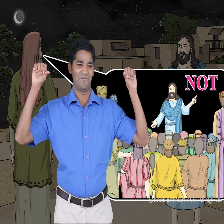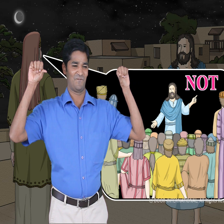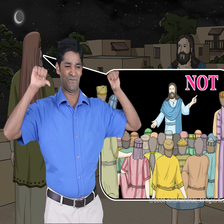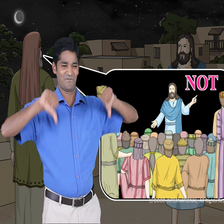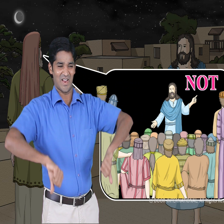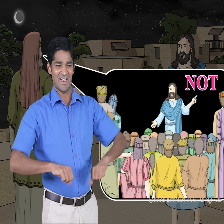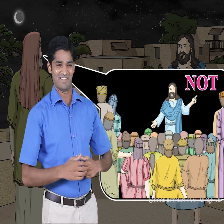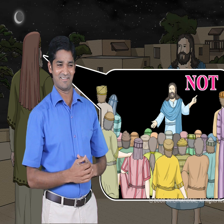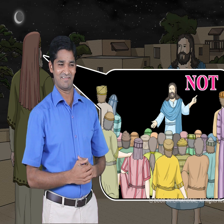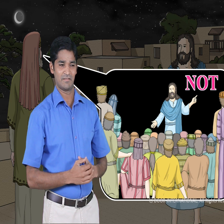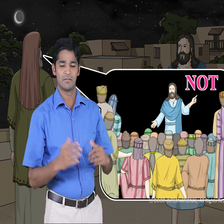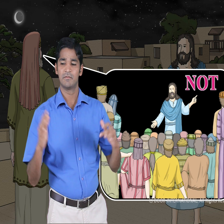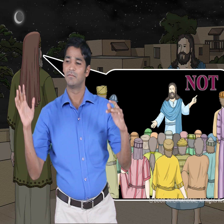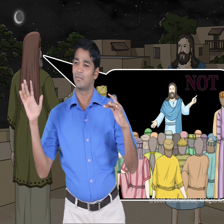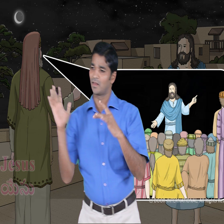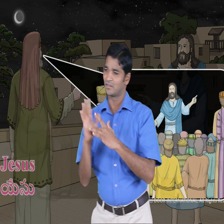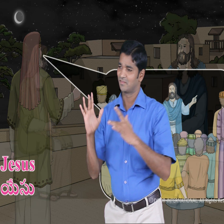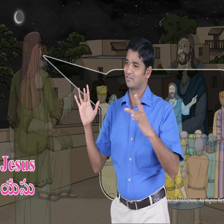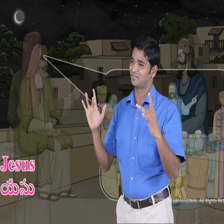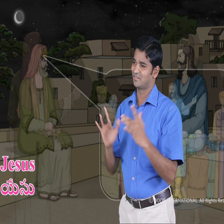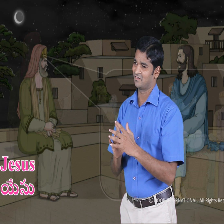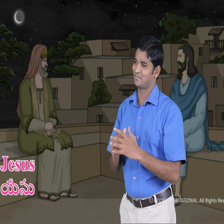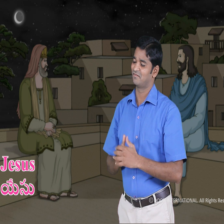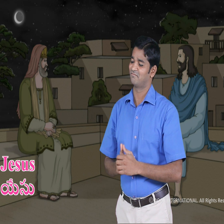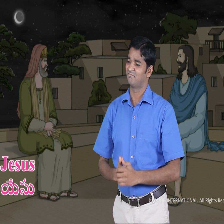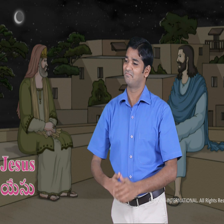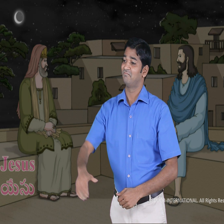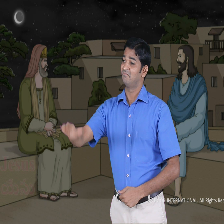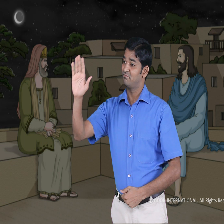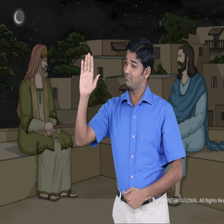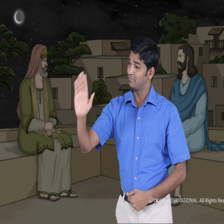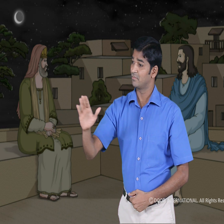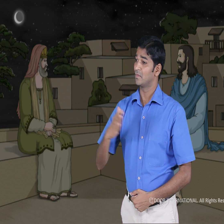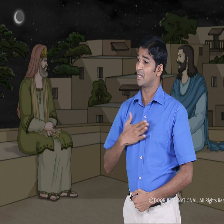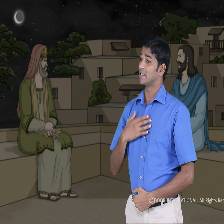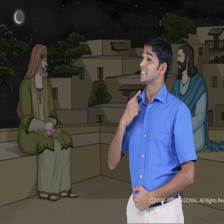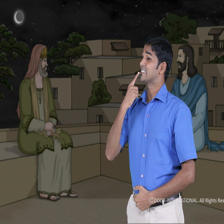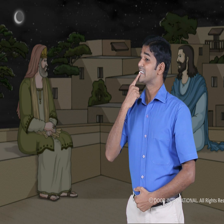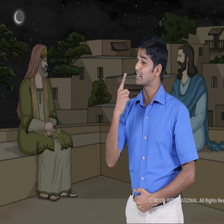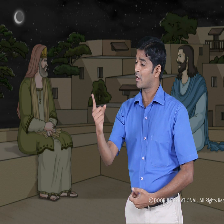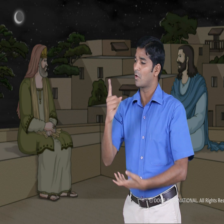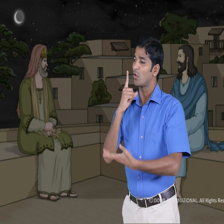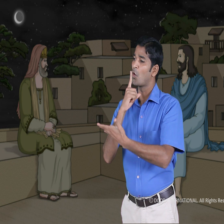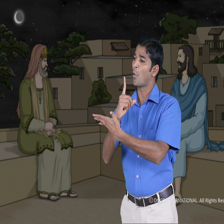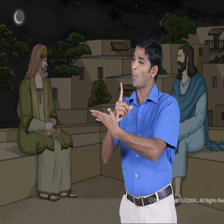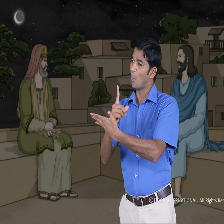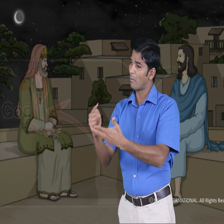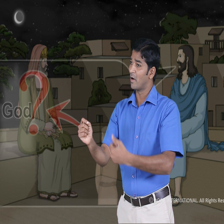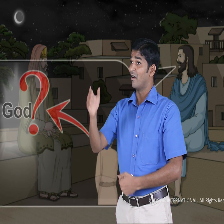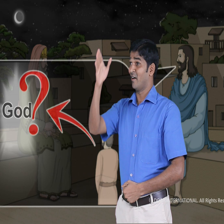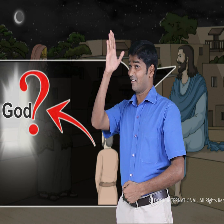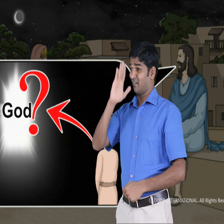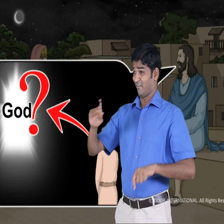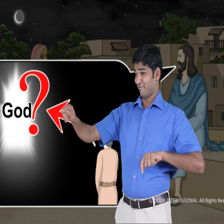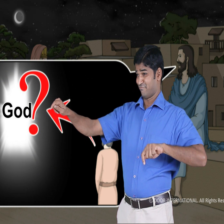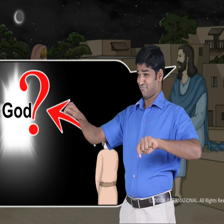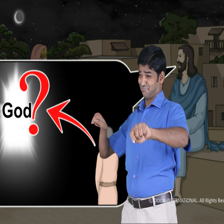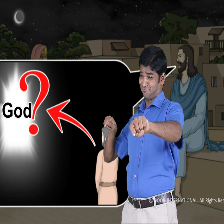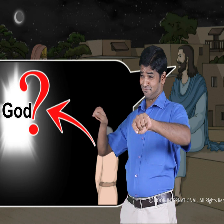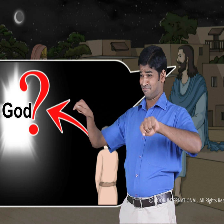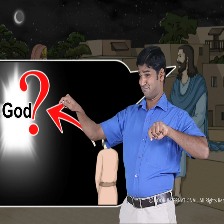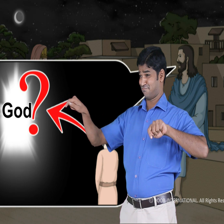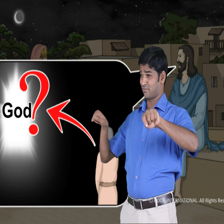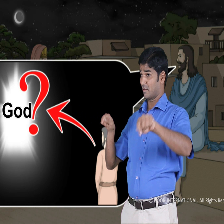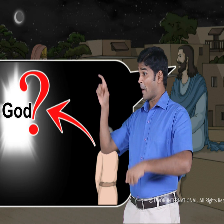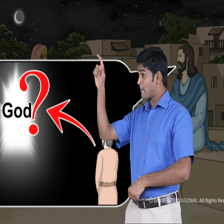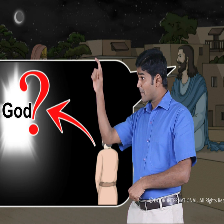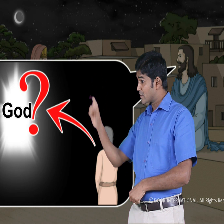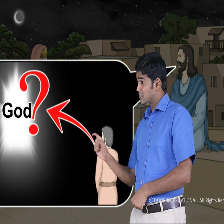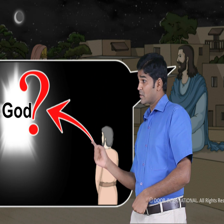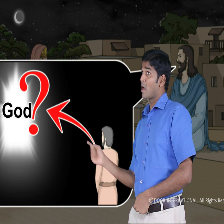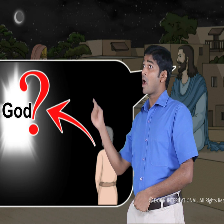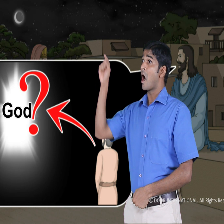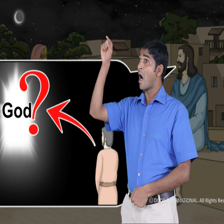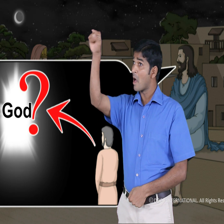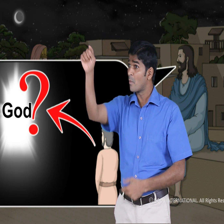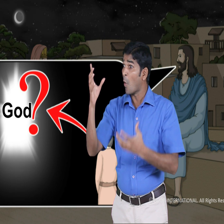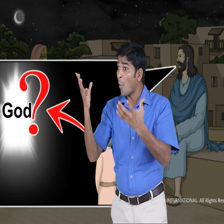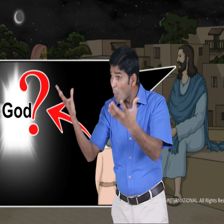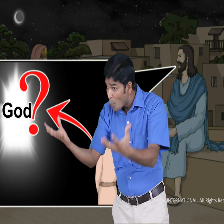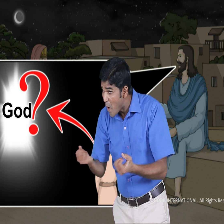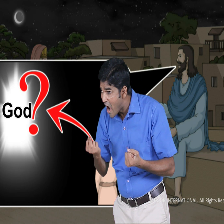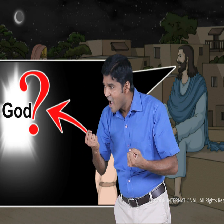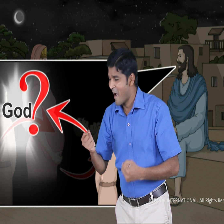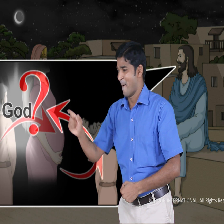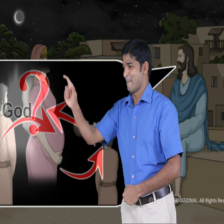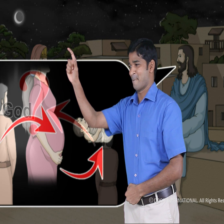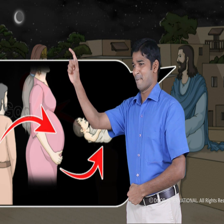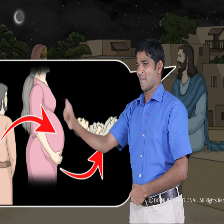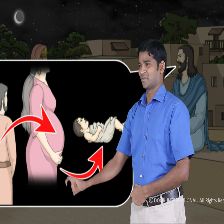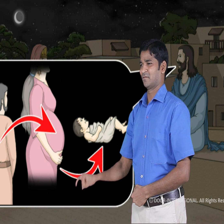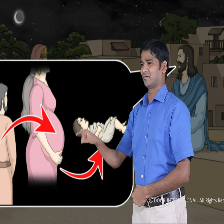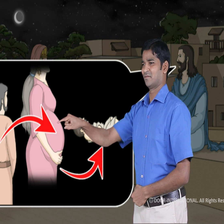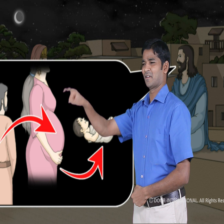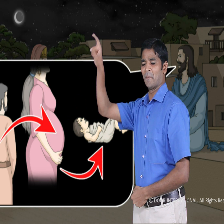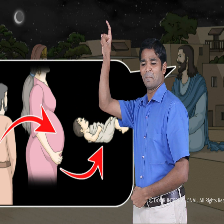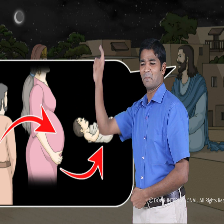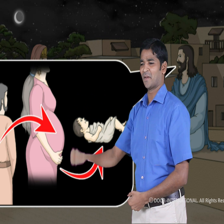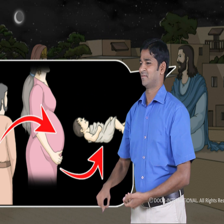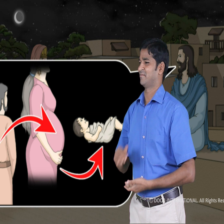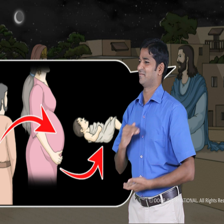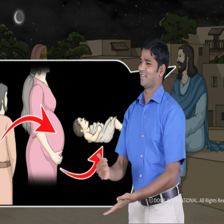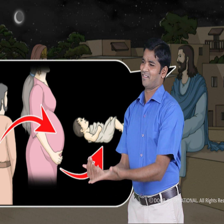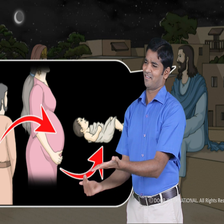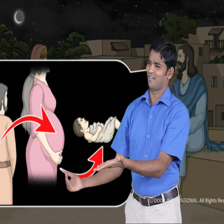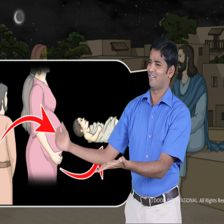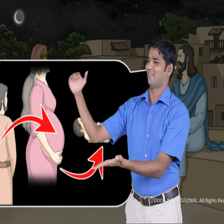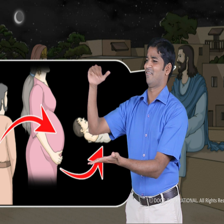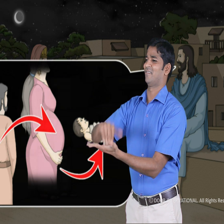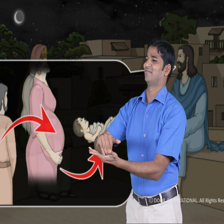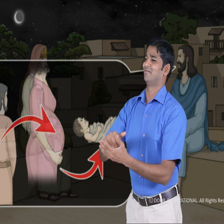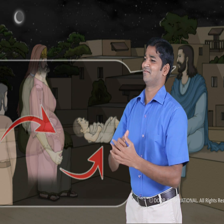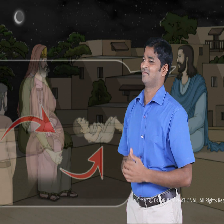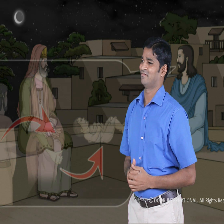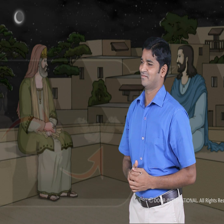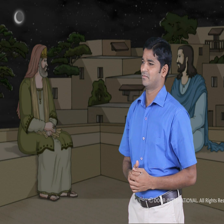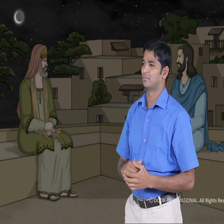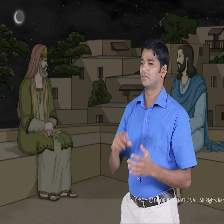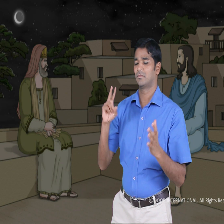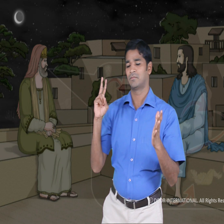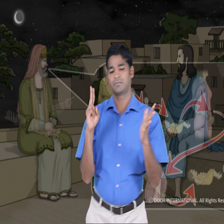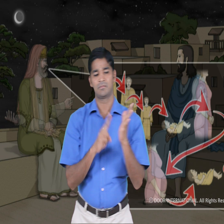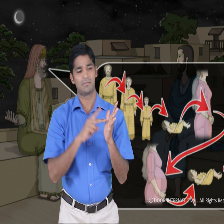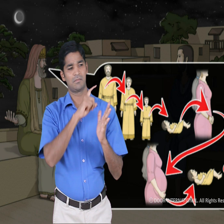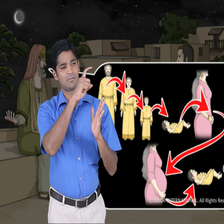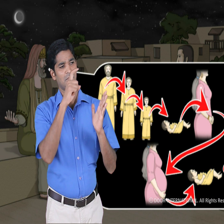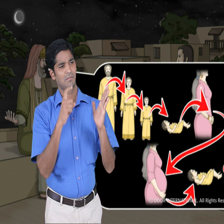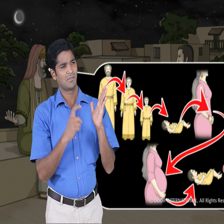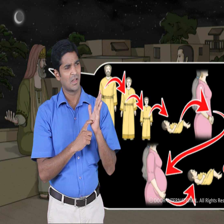Jesus replied, “Truly, truly, I tell you, no one can see the kingdom of God unless he is born again.”